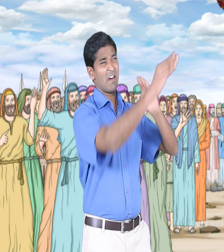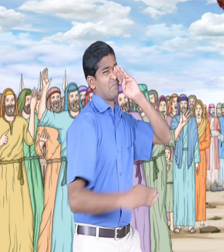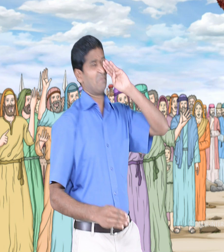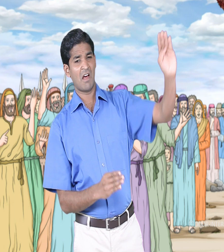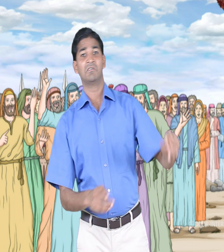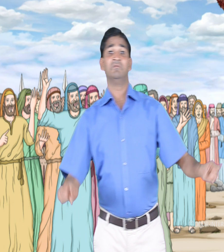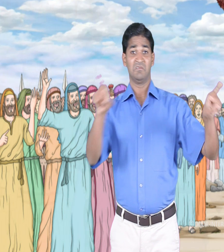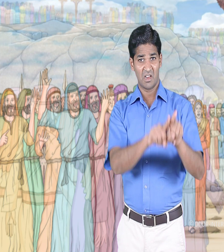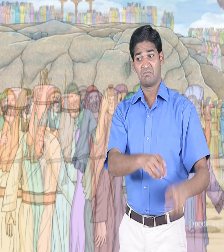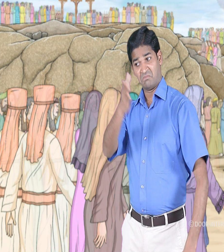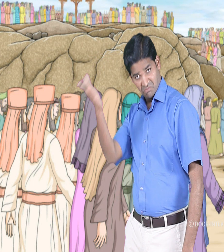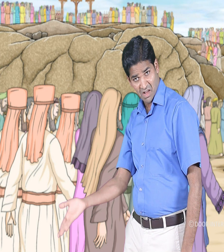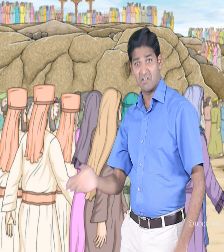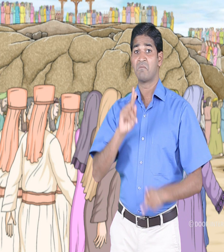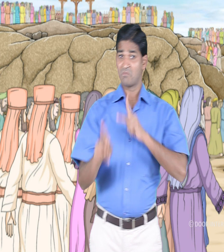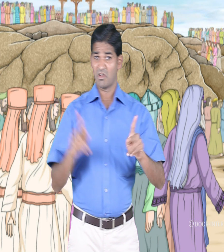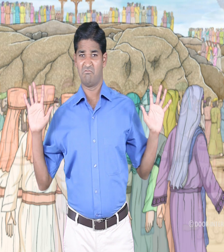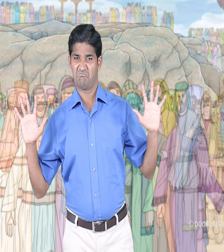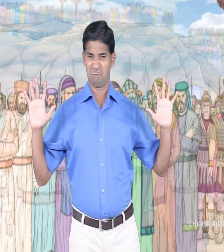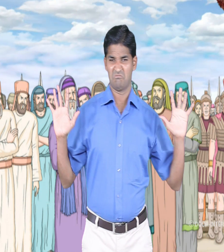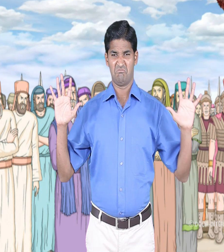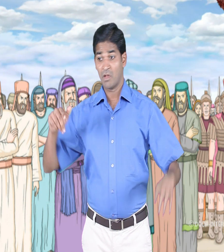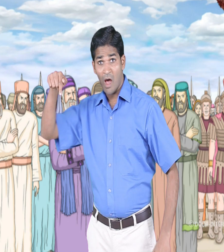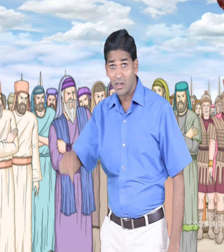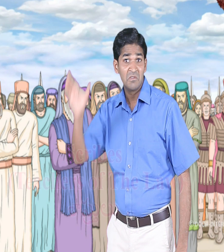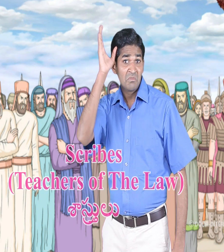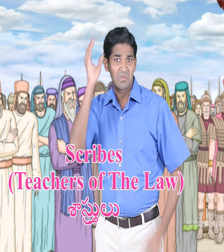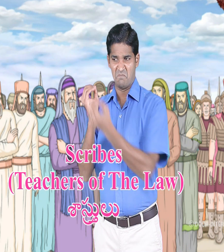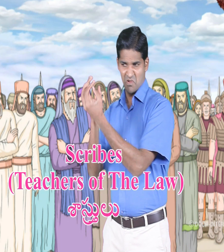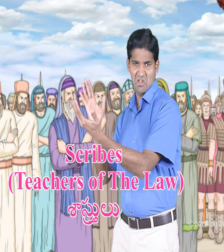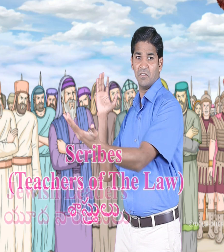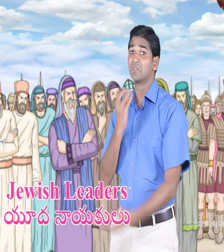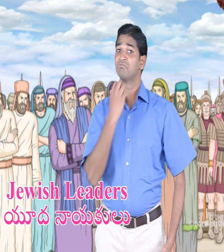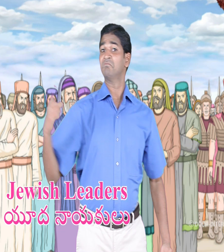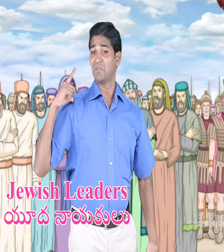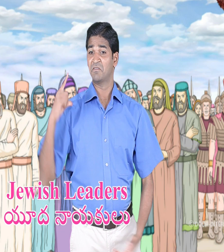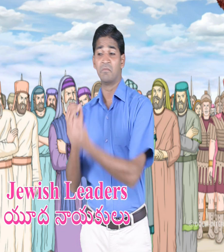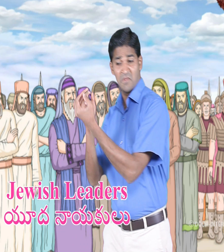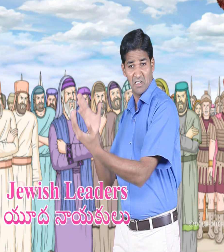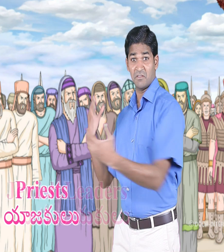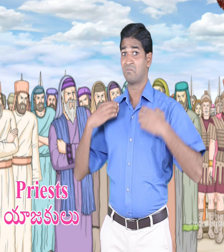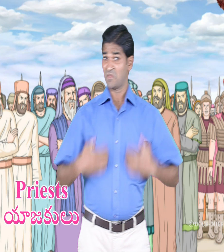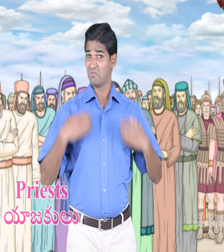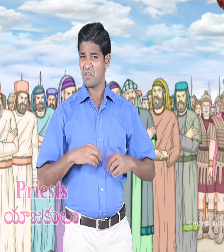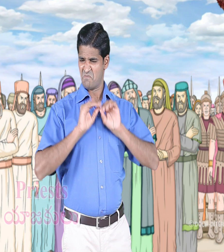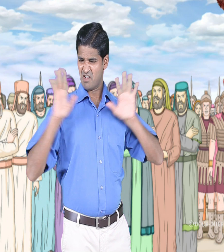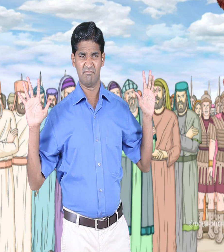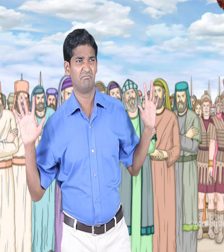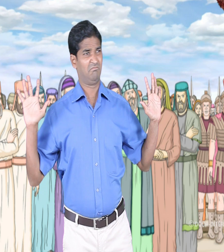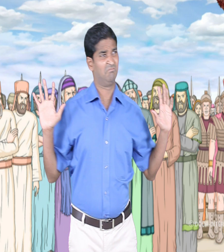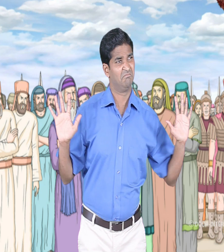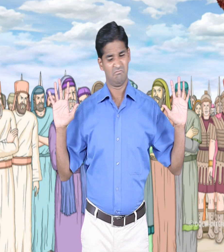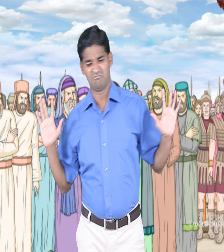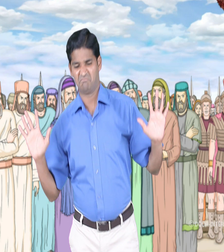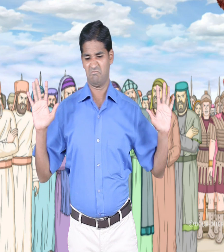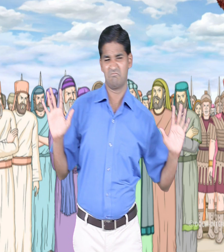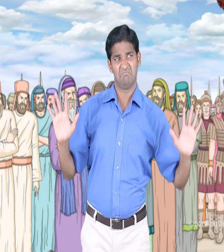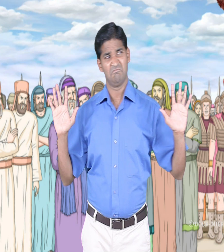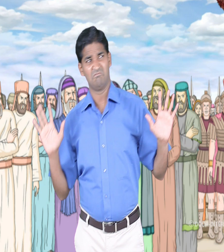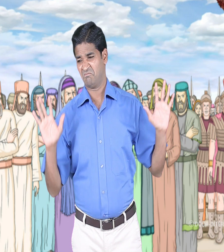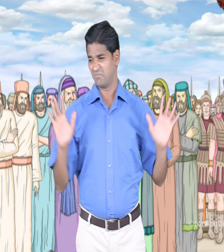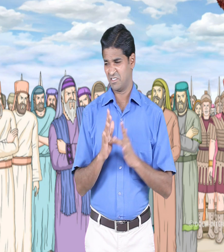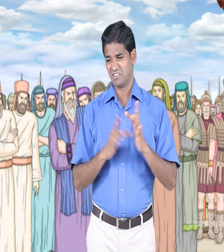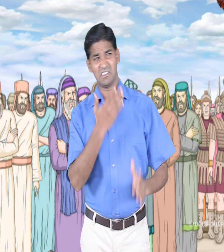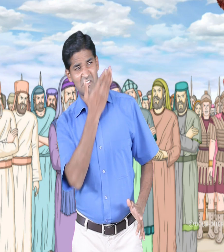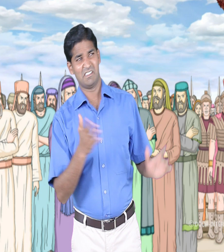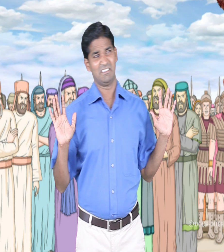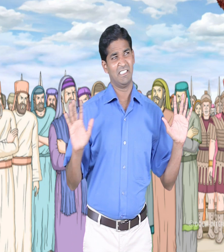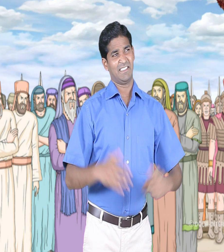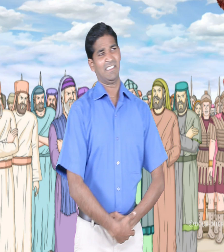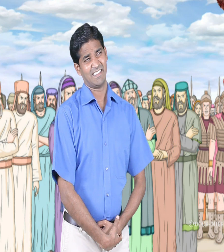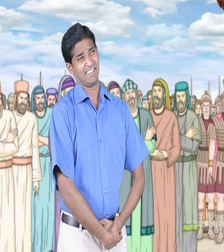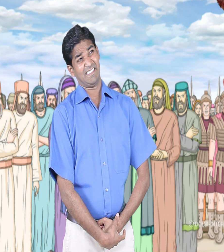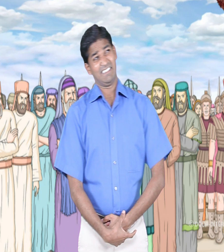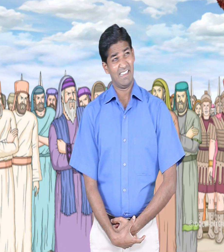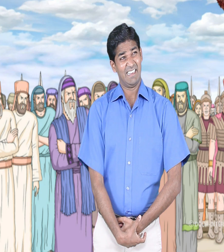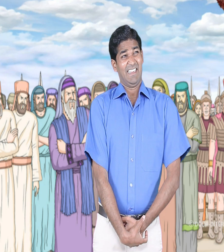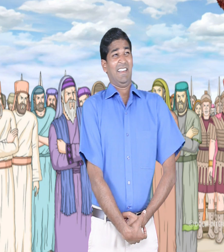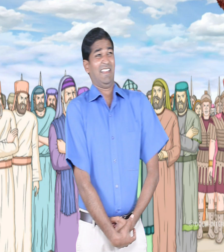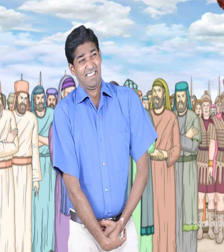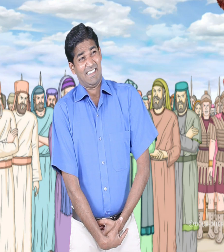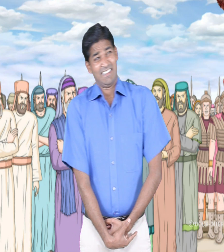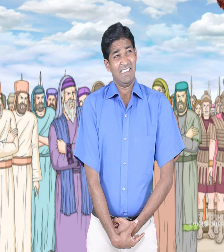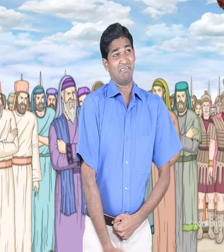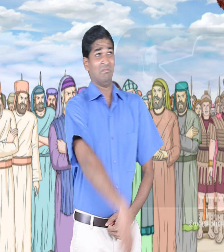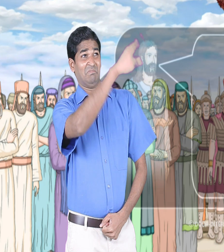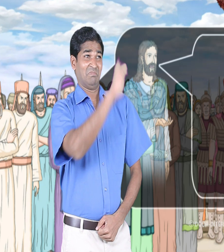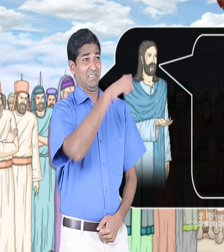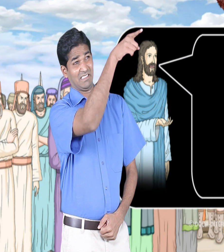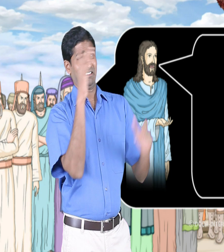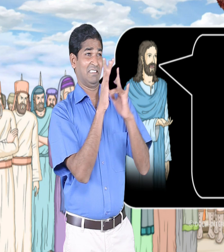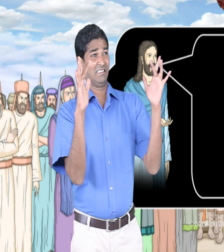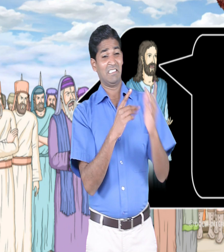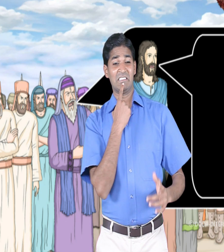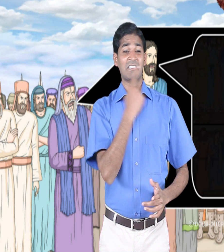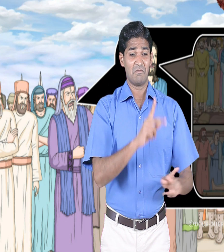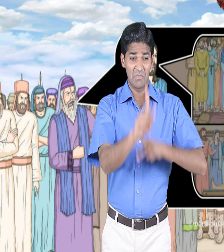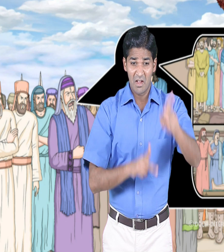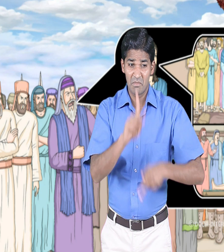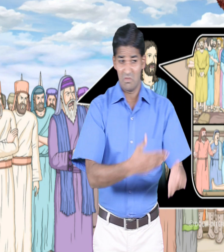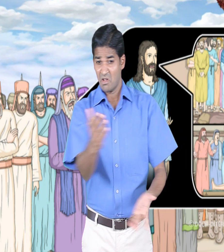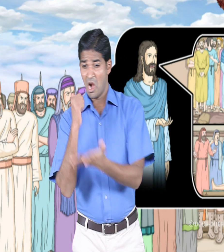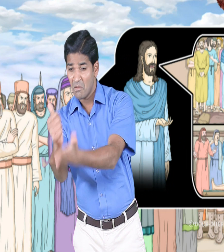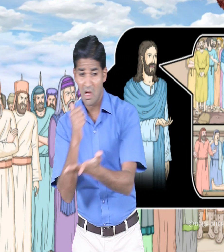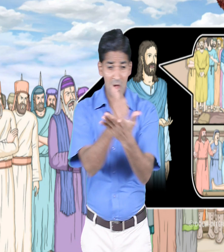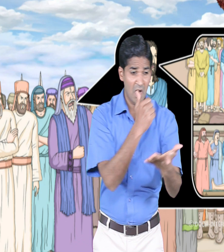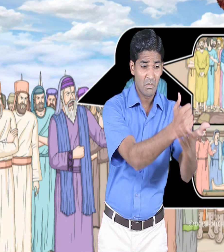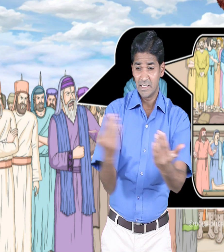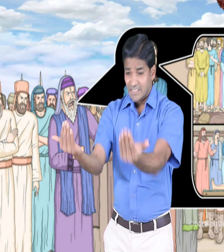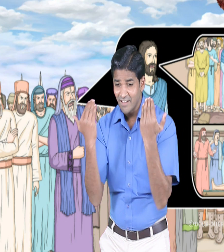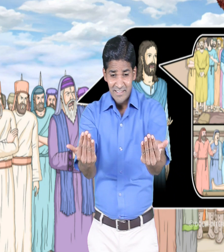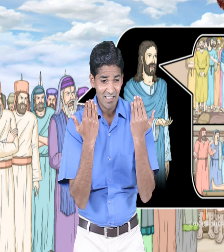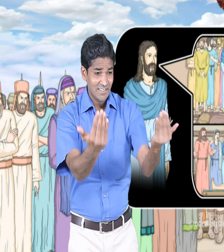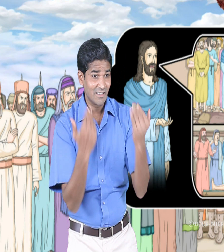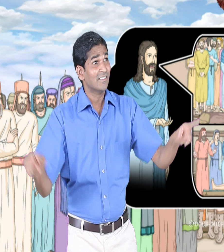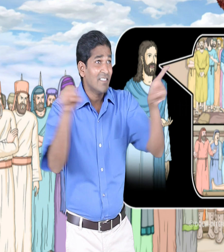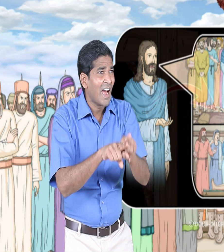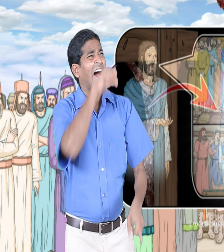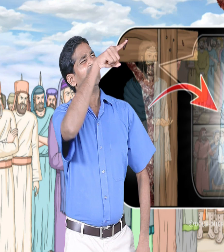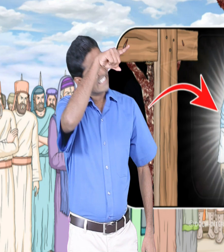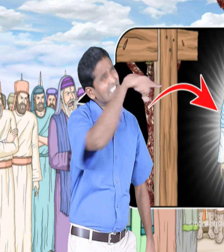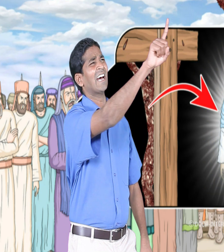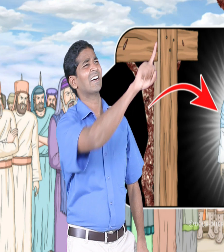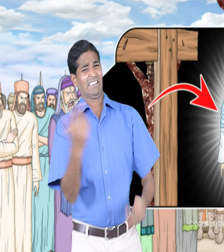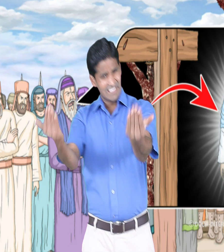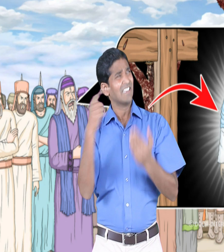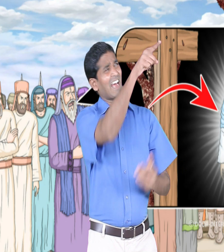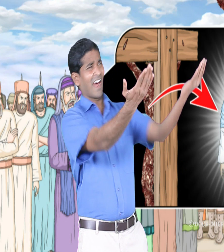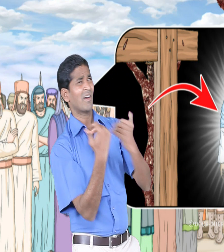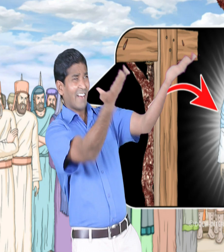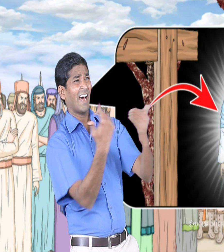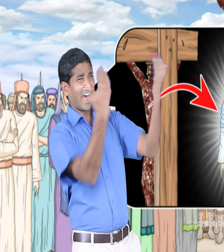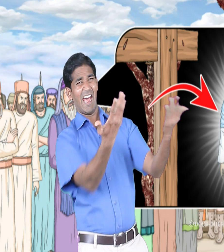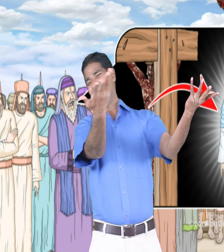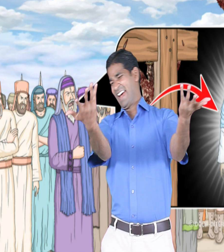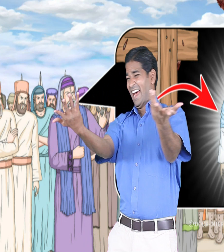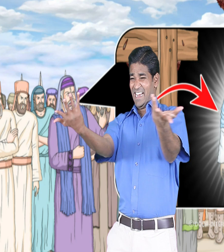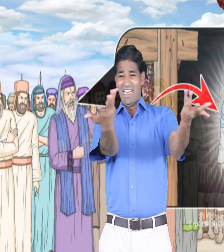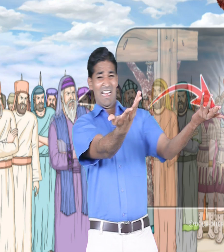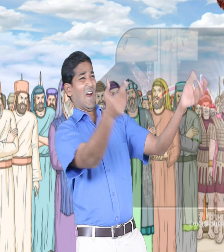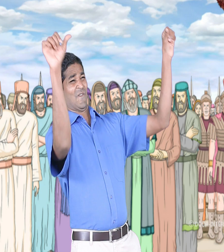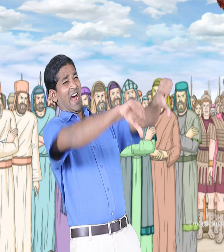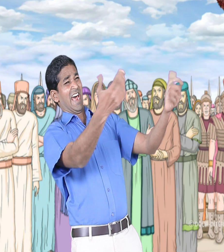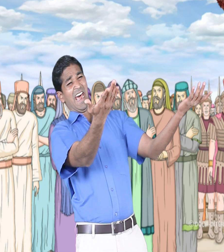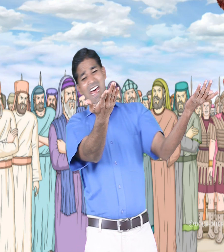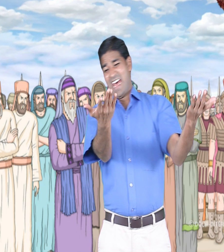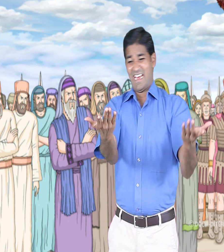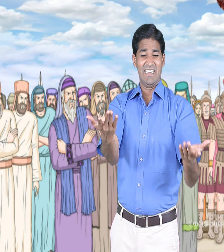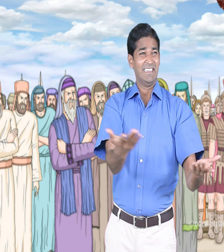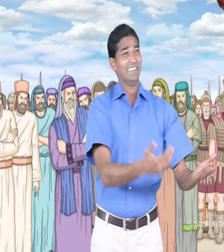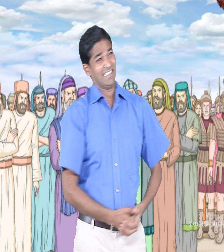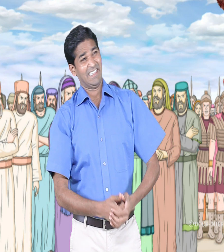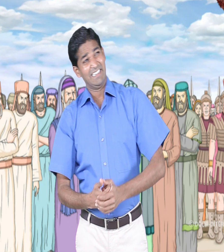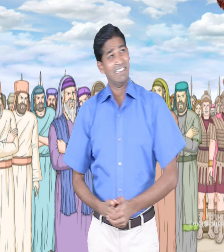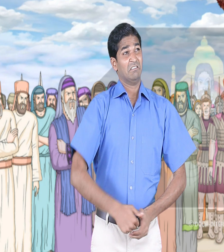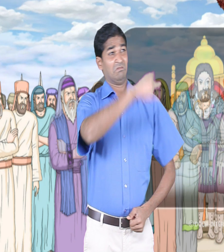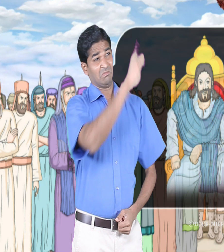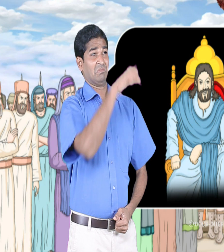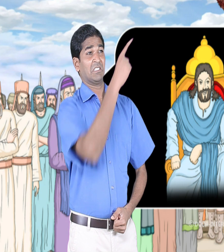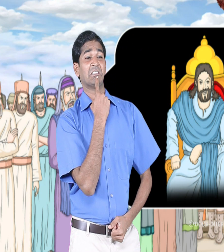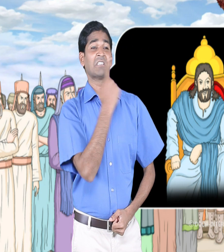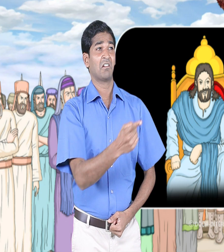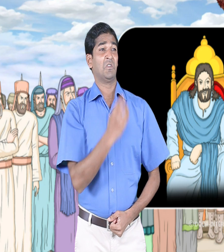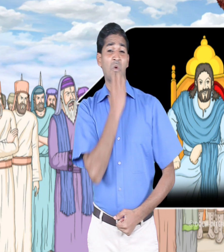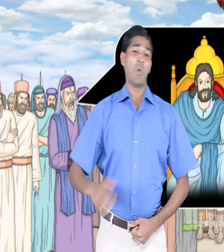In the same way, the chief priests, scribes, and elders mocked Him, saying, “He saved others, but He cannot save Himself.